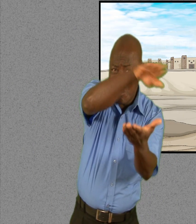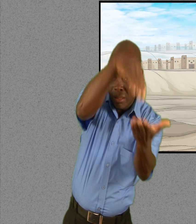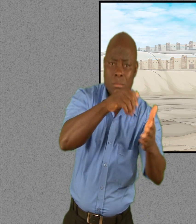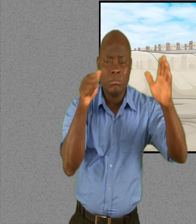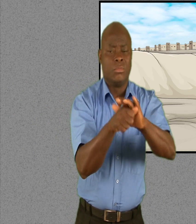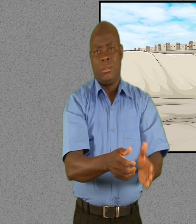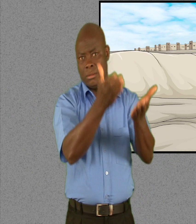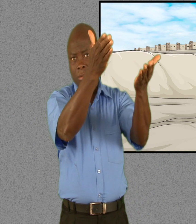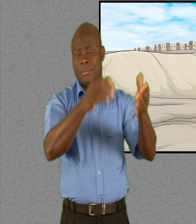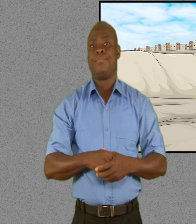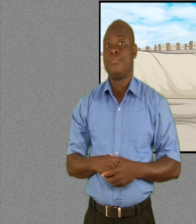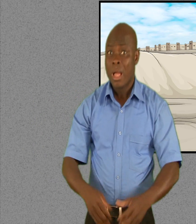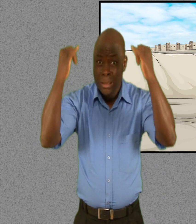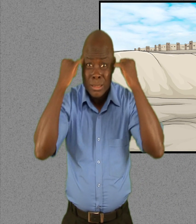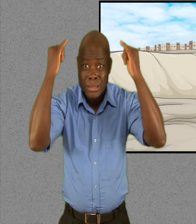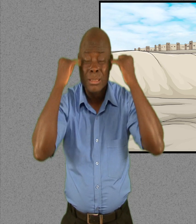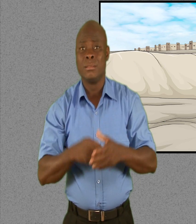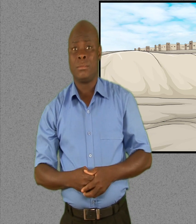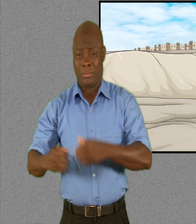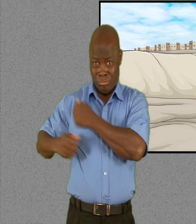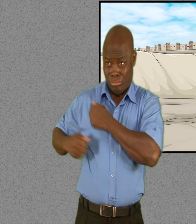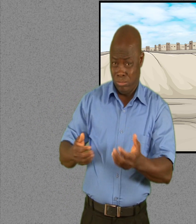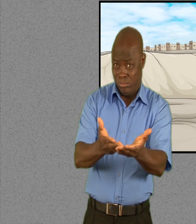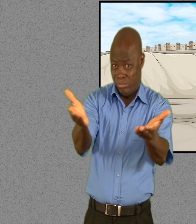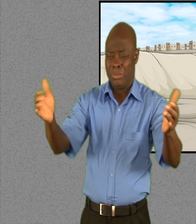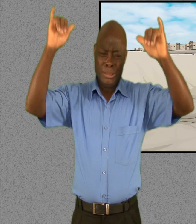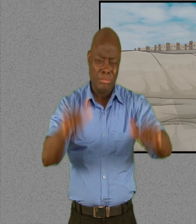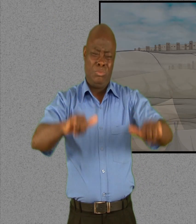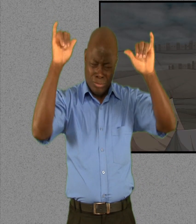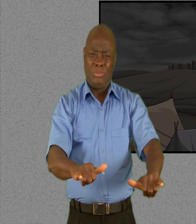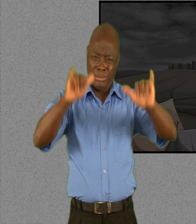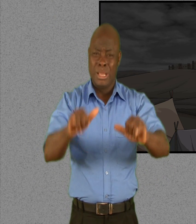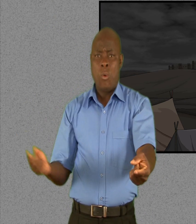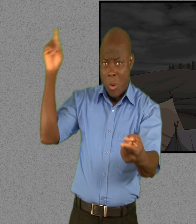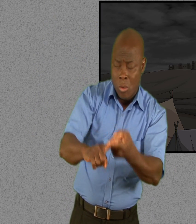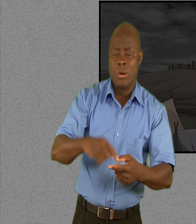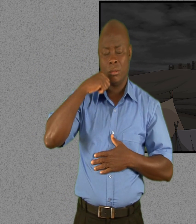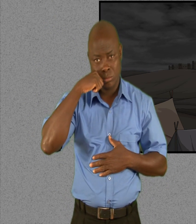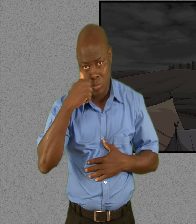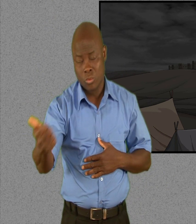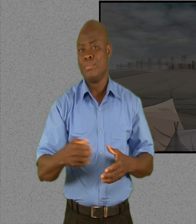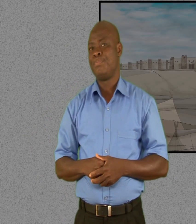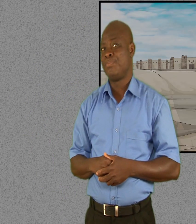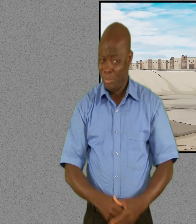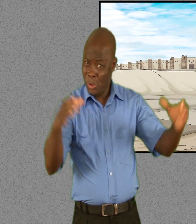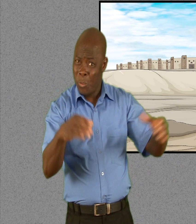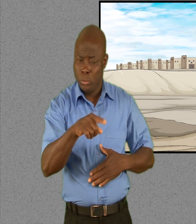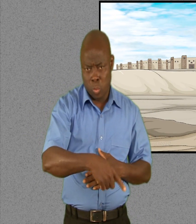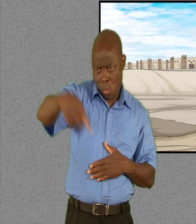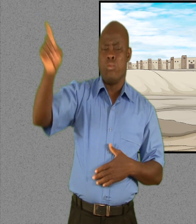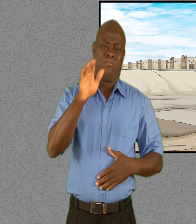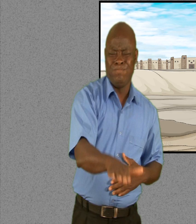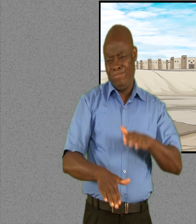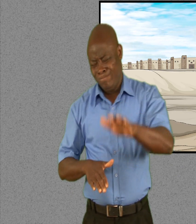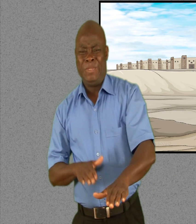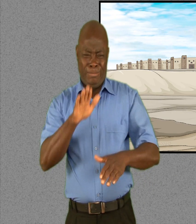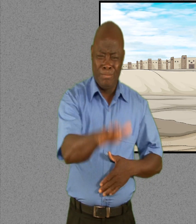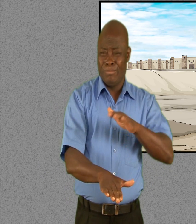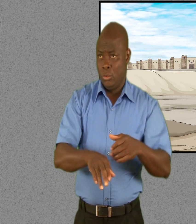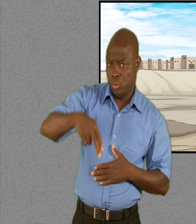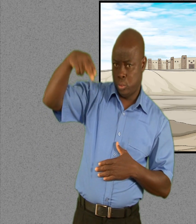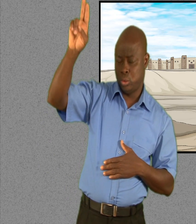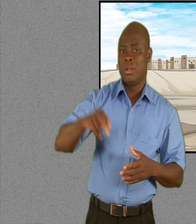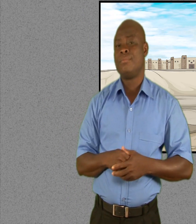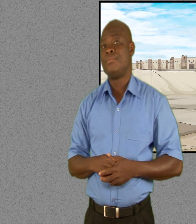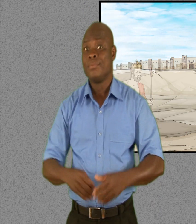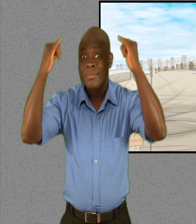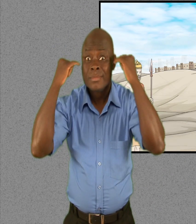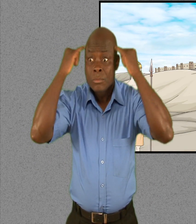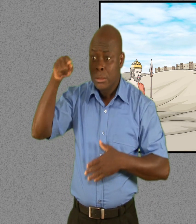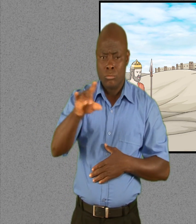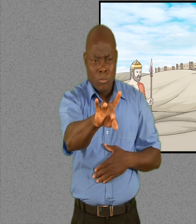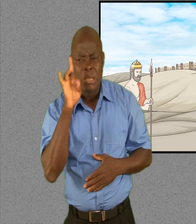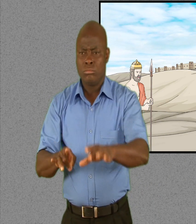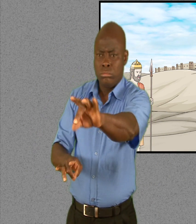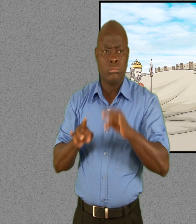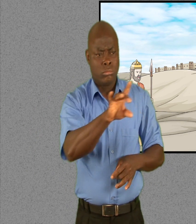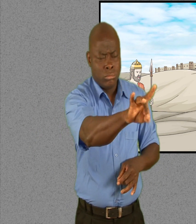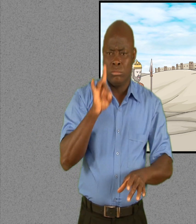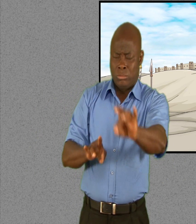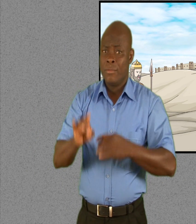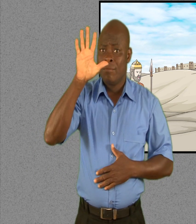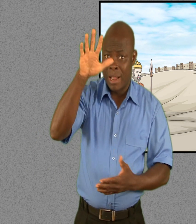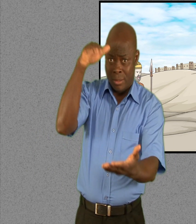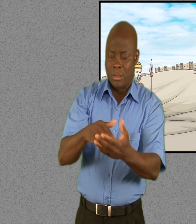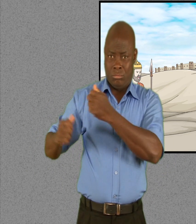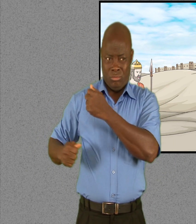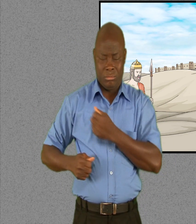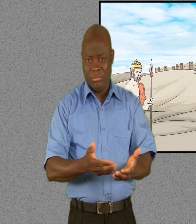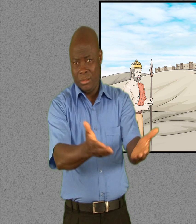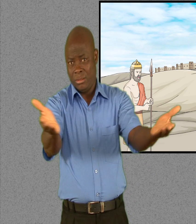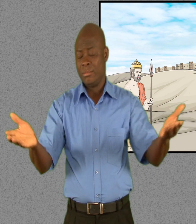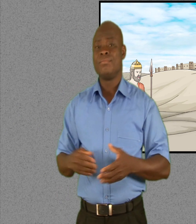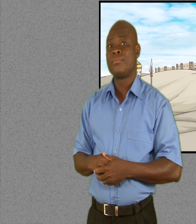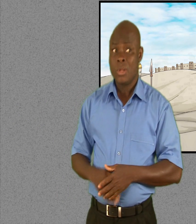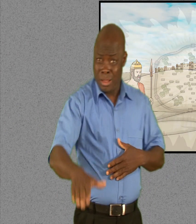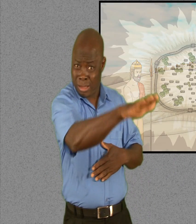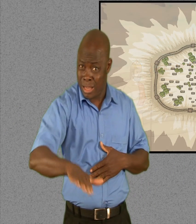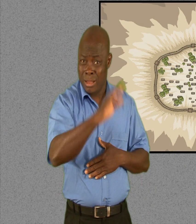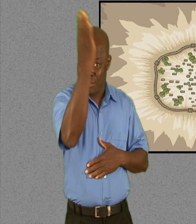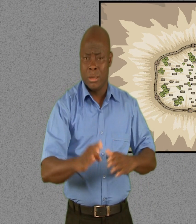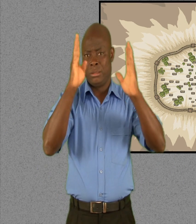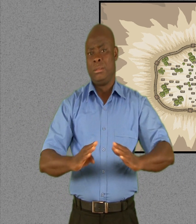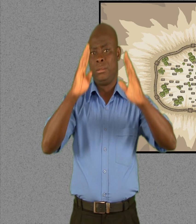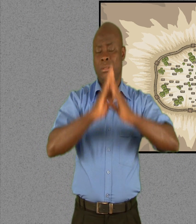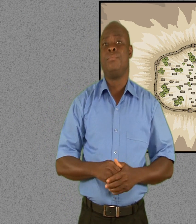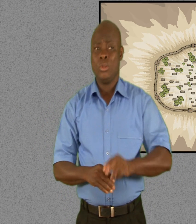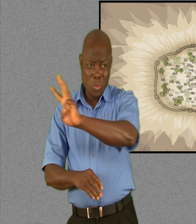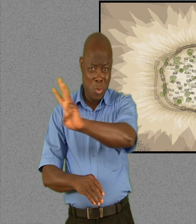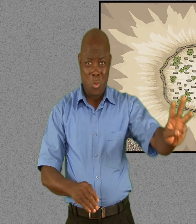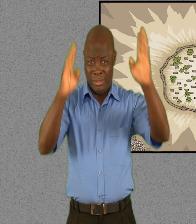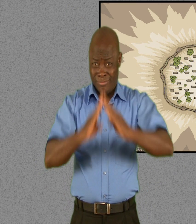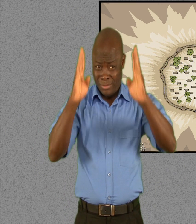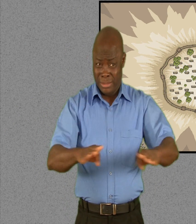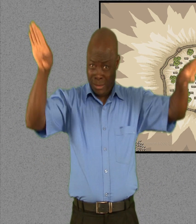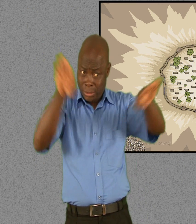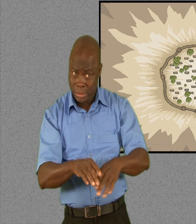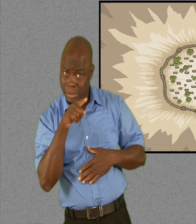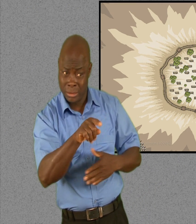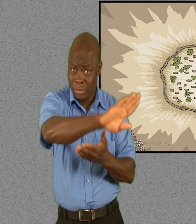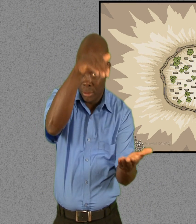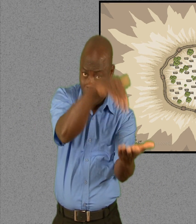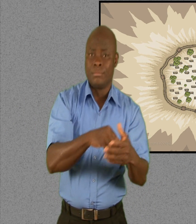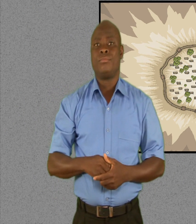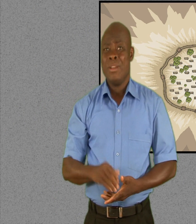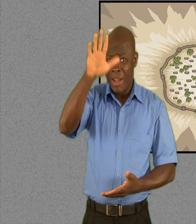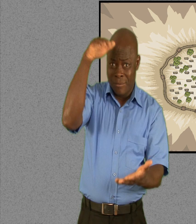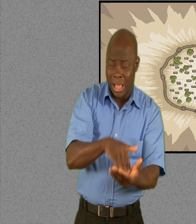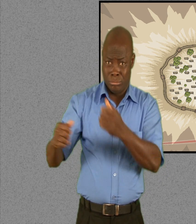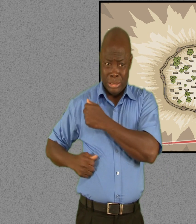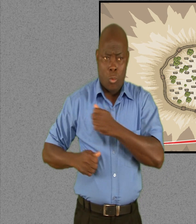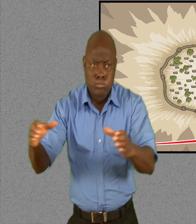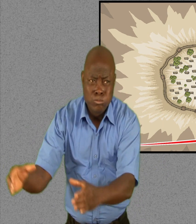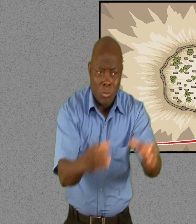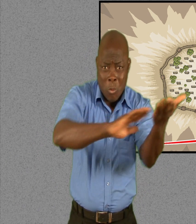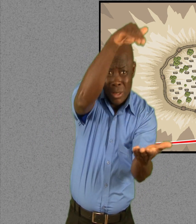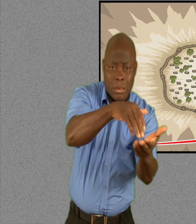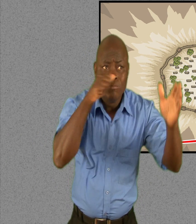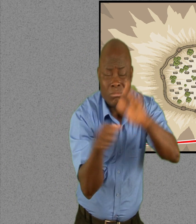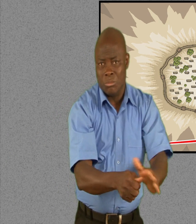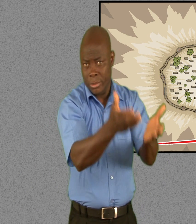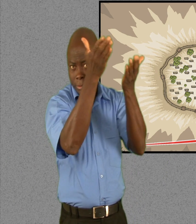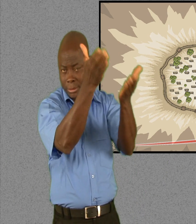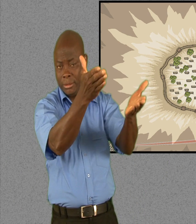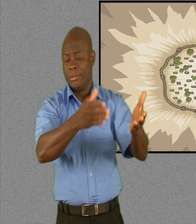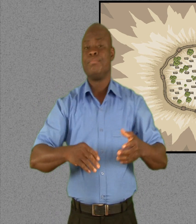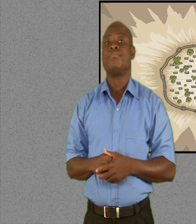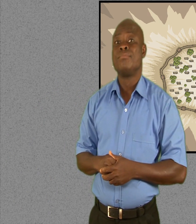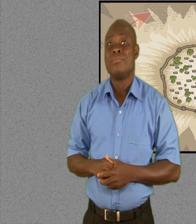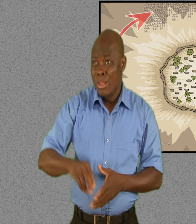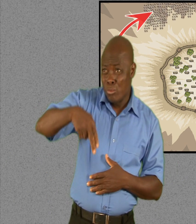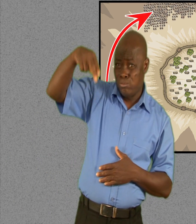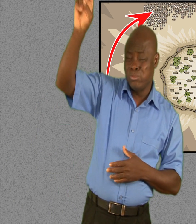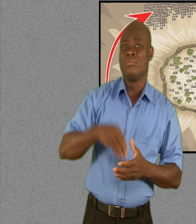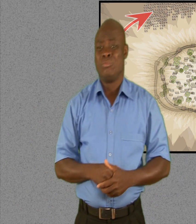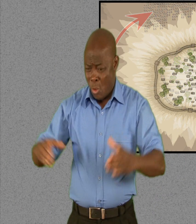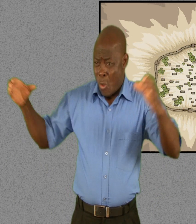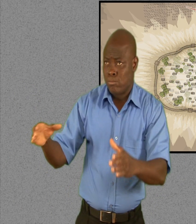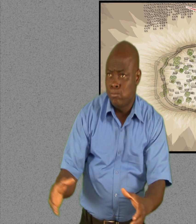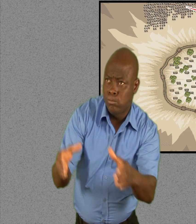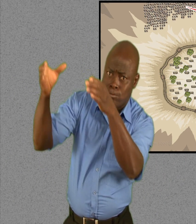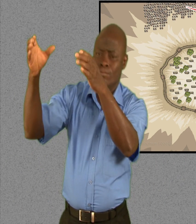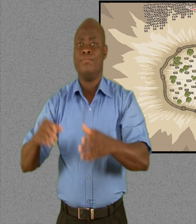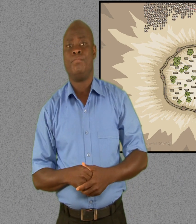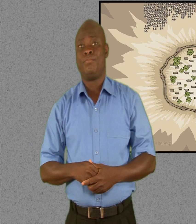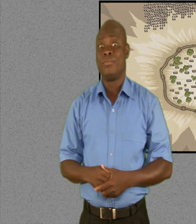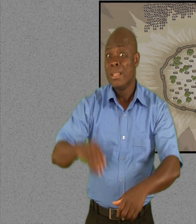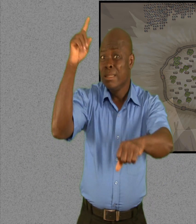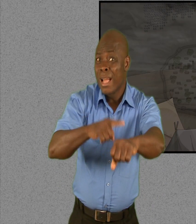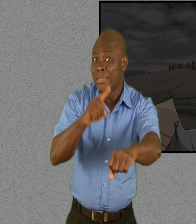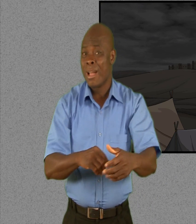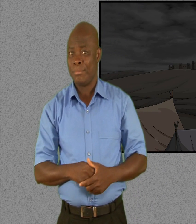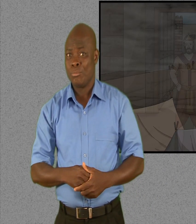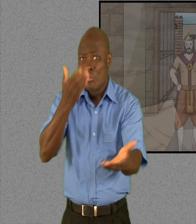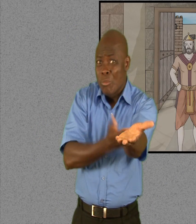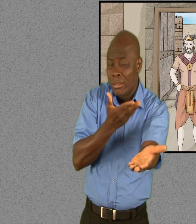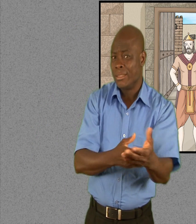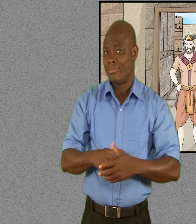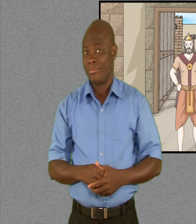They arrived in front of Ai and camped to the north of it, with the valley between them and the city. Now Joshua had taken about five thousand men and set up an ambush between Bethel and Ai, to the west of the city. So the forces were stationed with the main camp to the north of the city and the rear guard to the west of the city. And that night Joshua went into the valley.